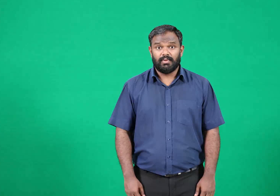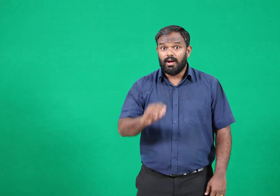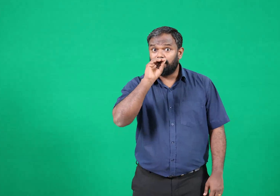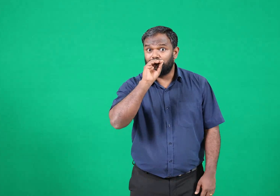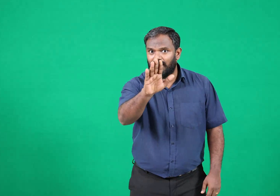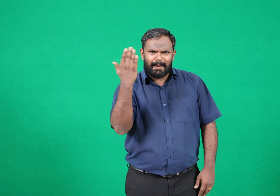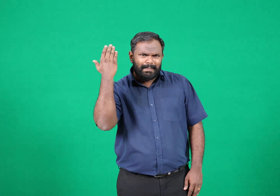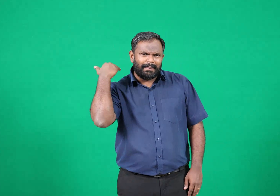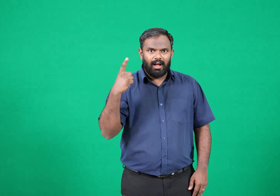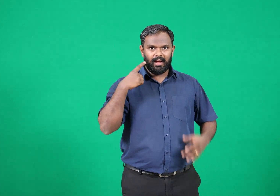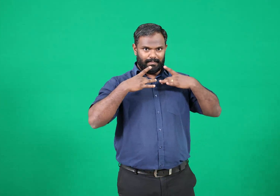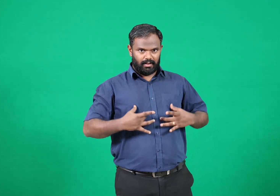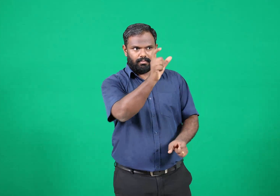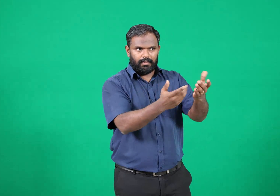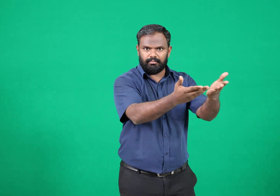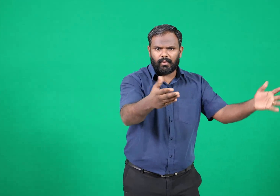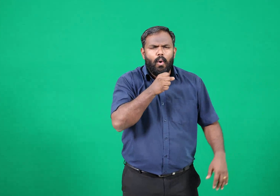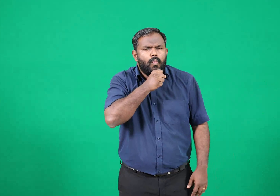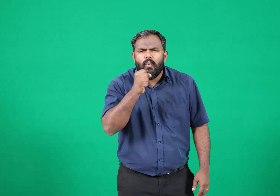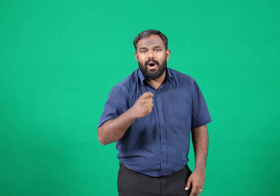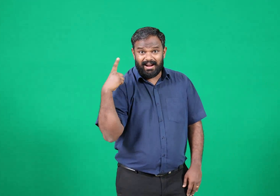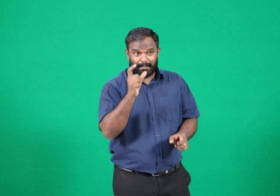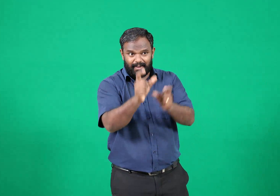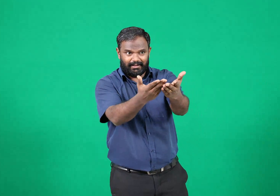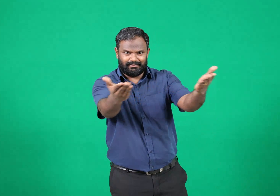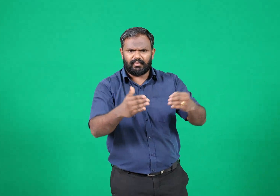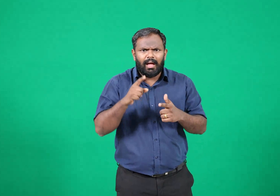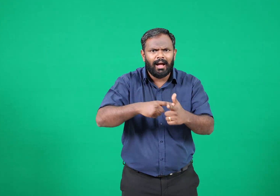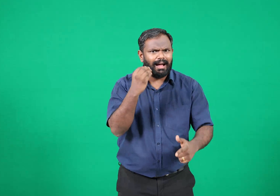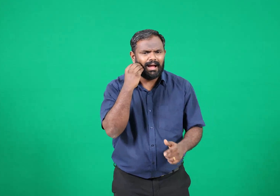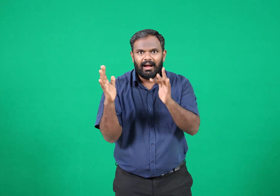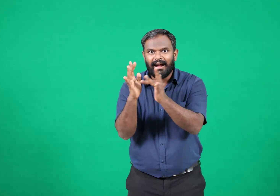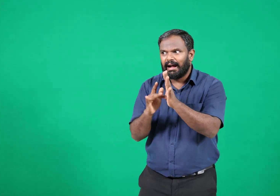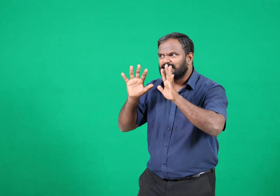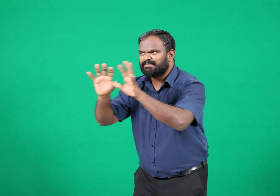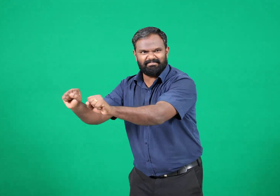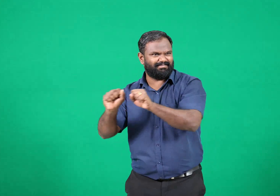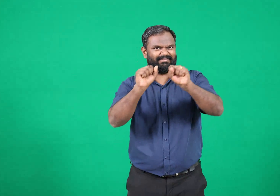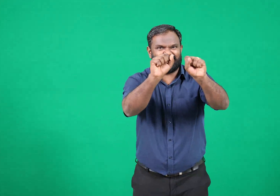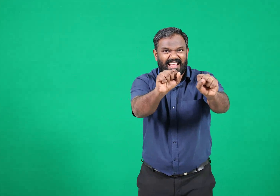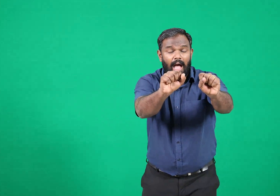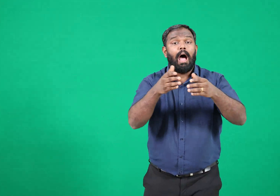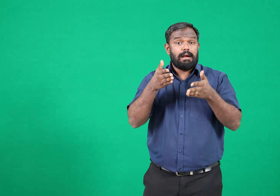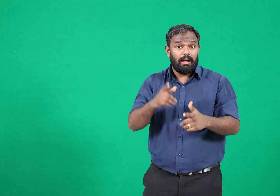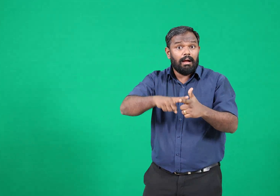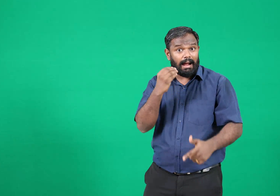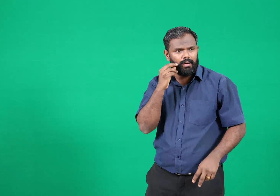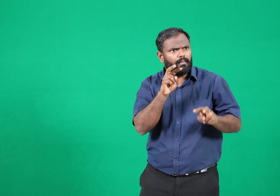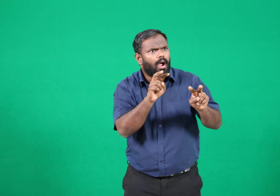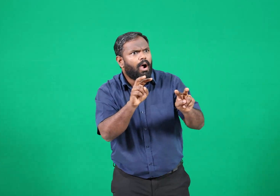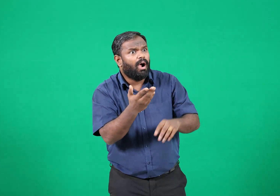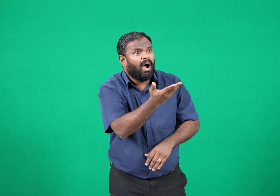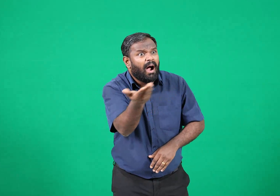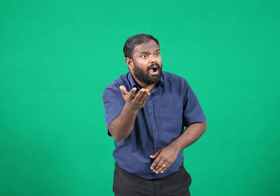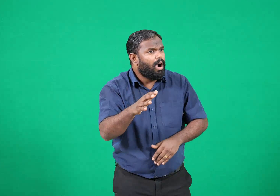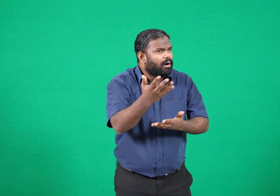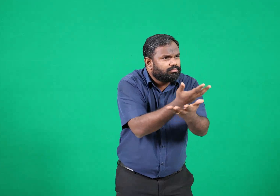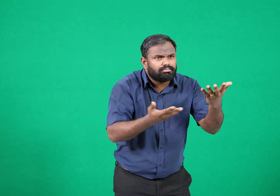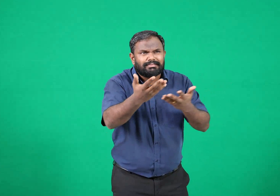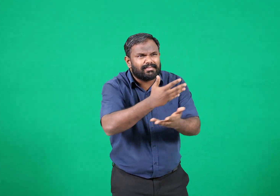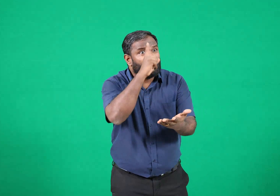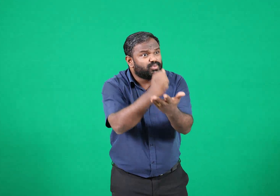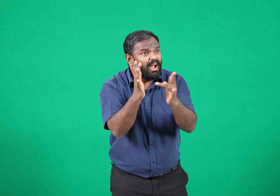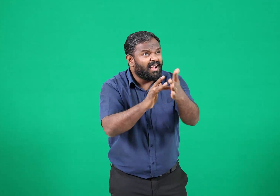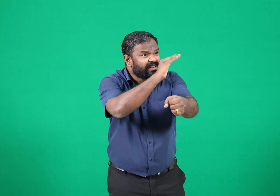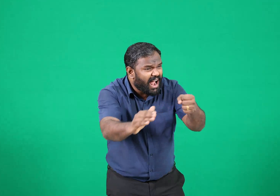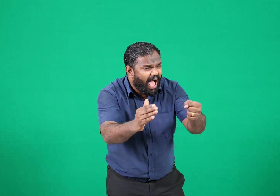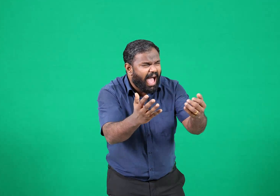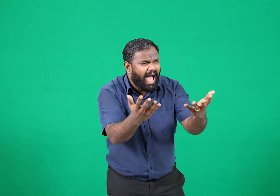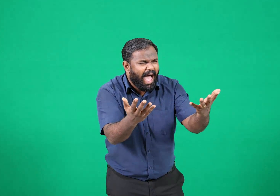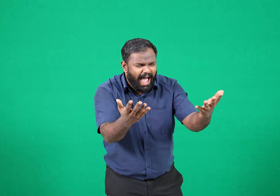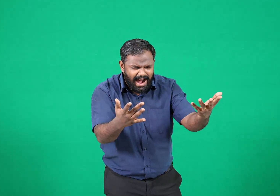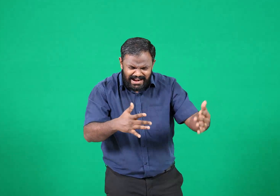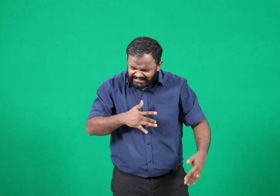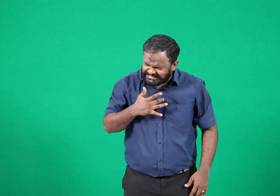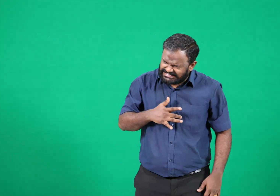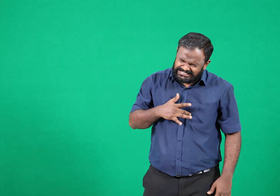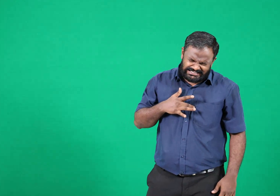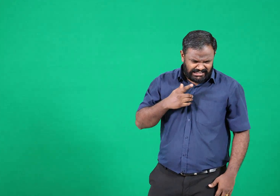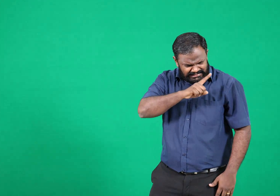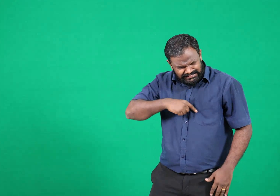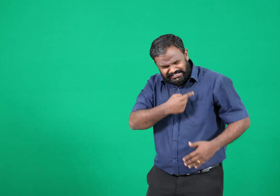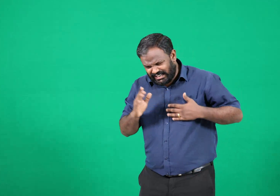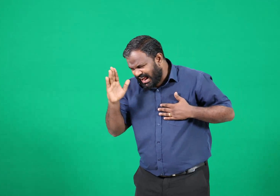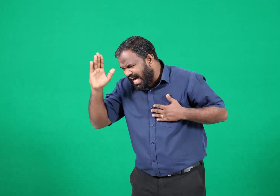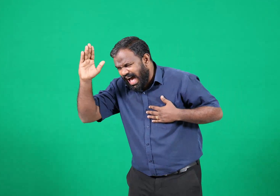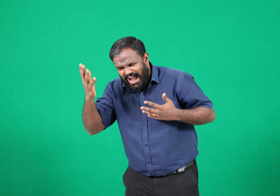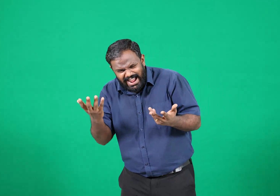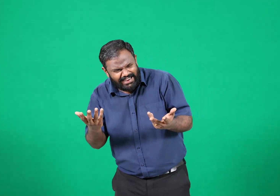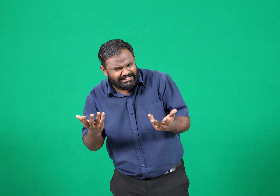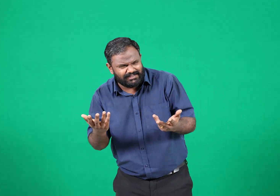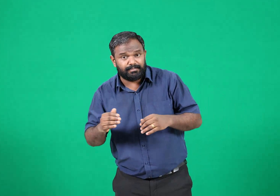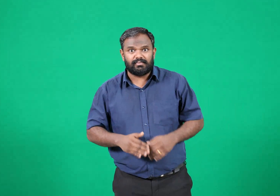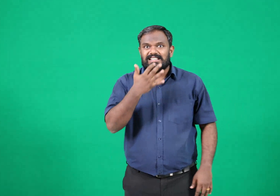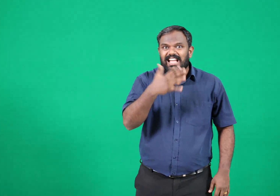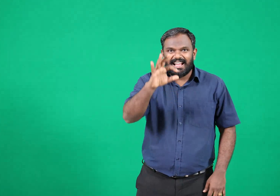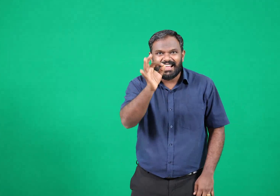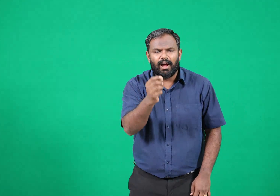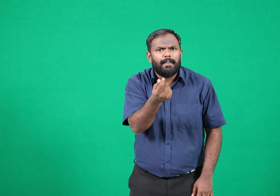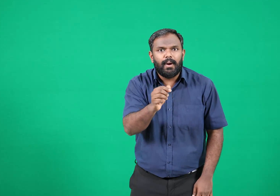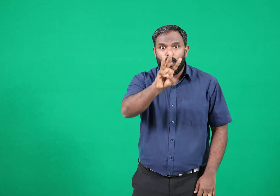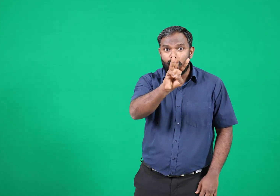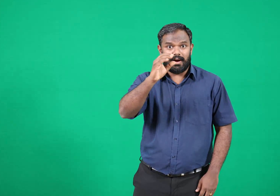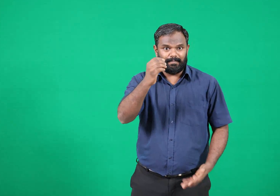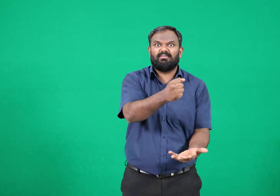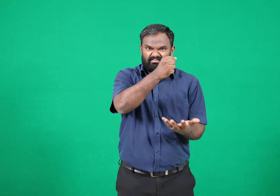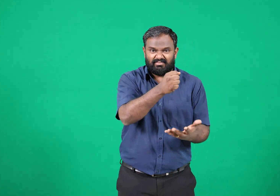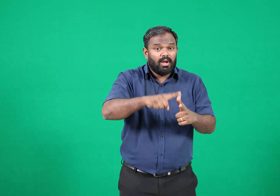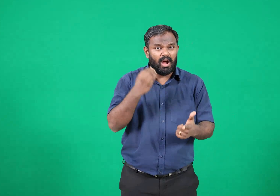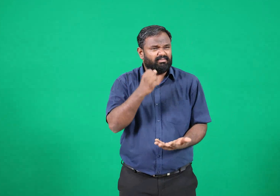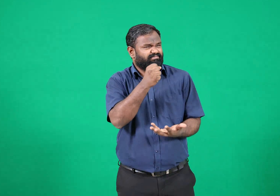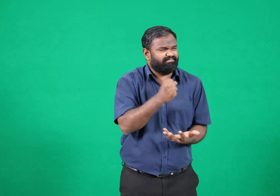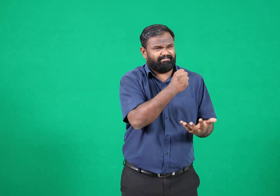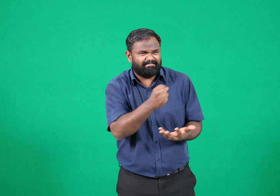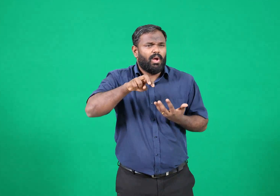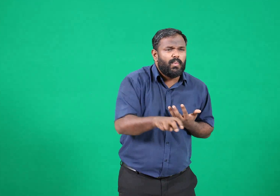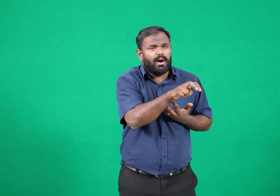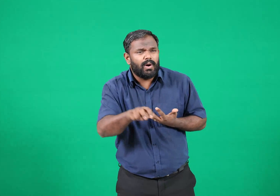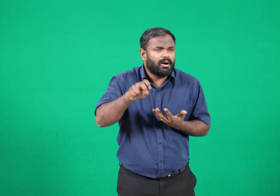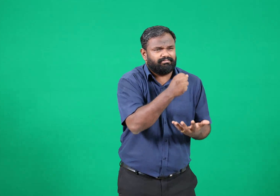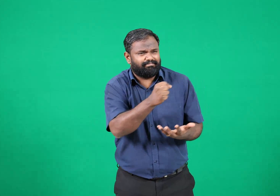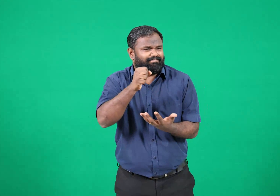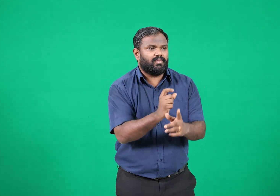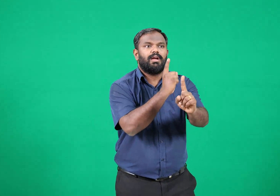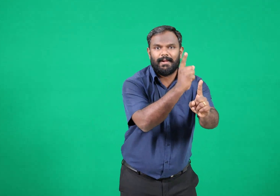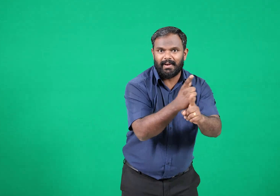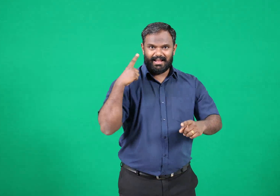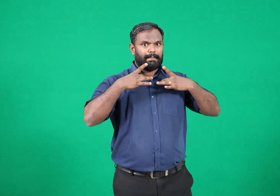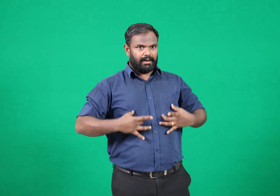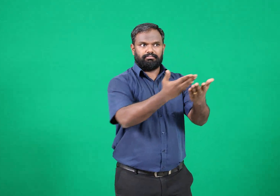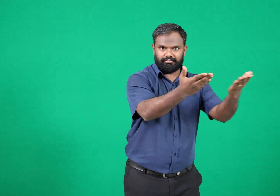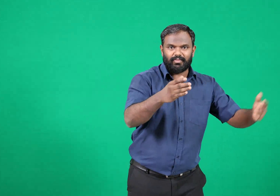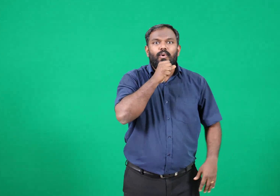When Judas, who had betrayed Him, saw that Jesus was condemned, he was filled with remorse and returned the thirty pieces of silver to the chief priests and elders.